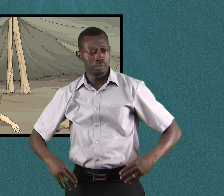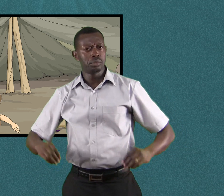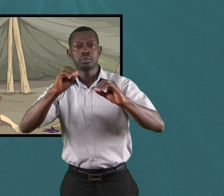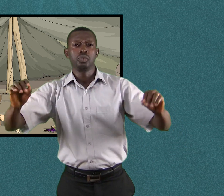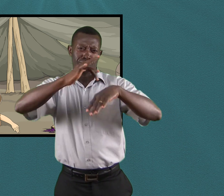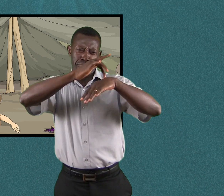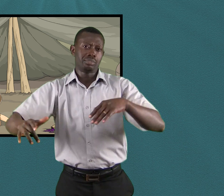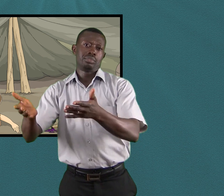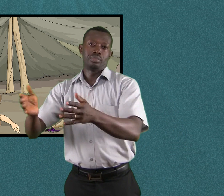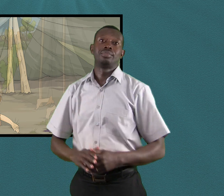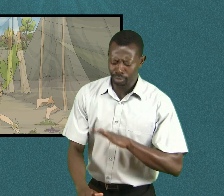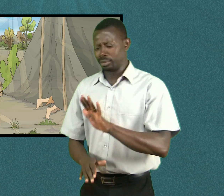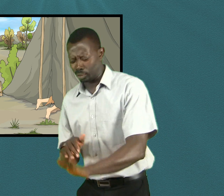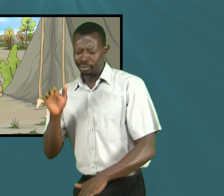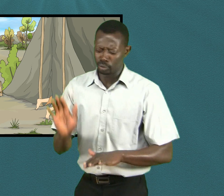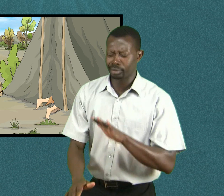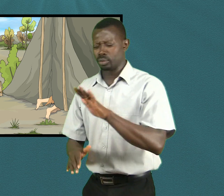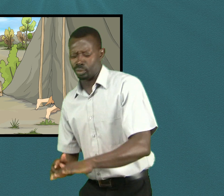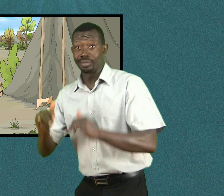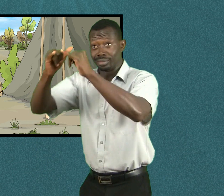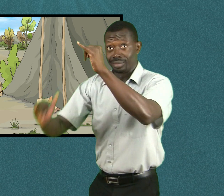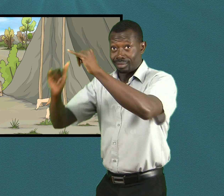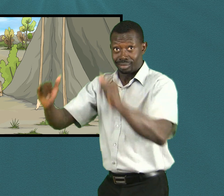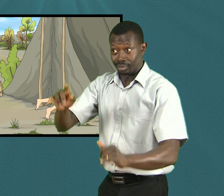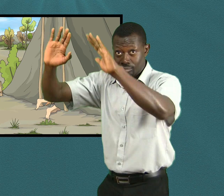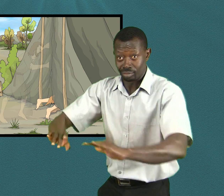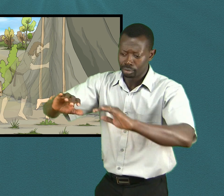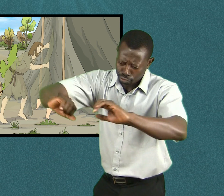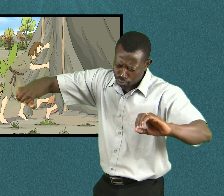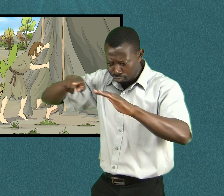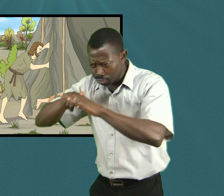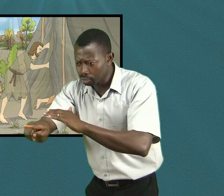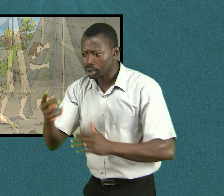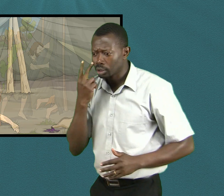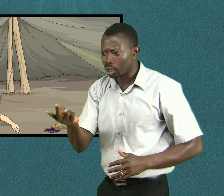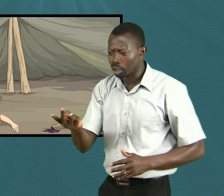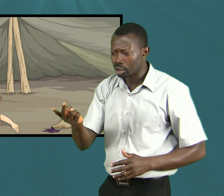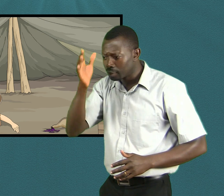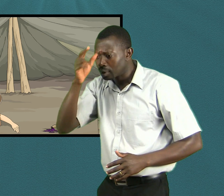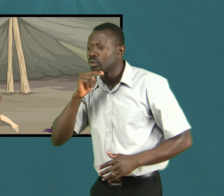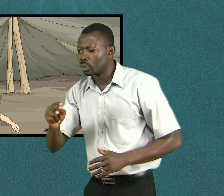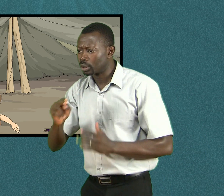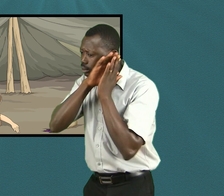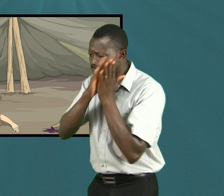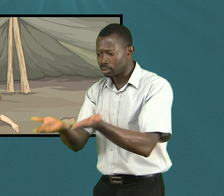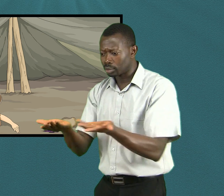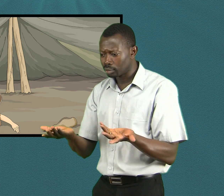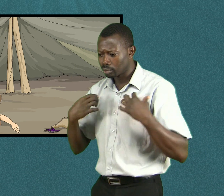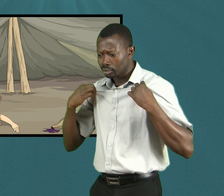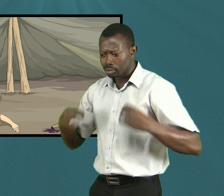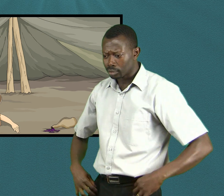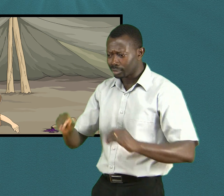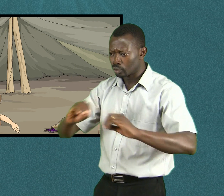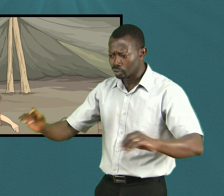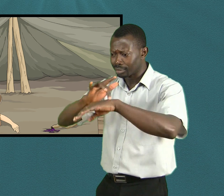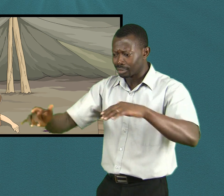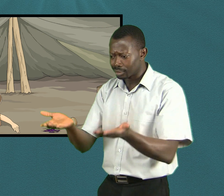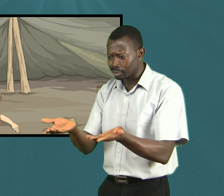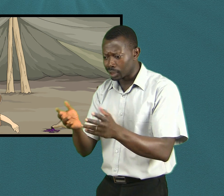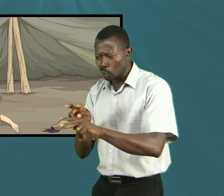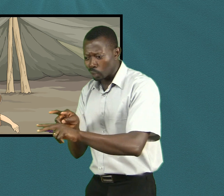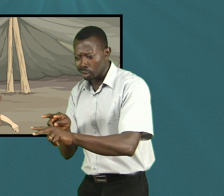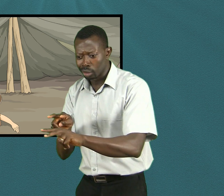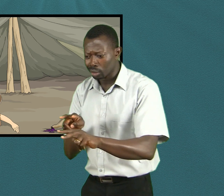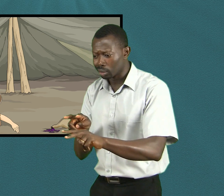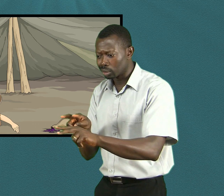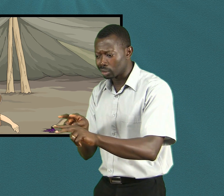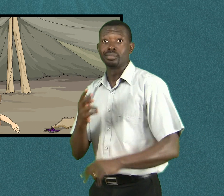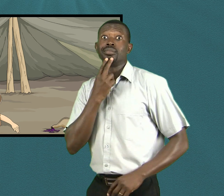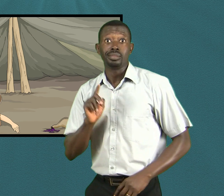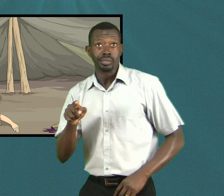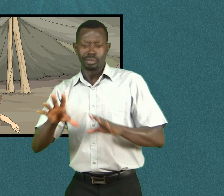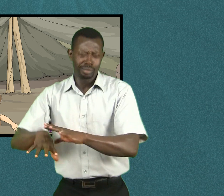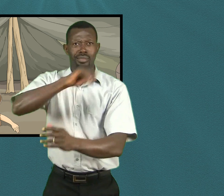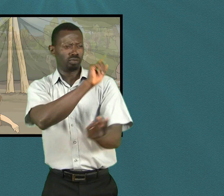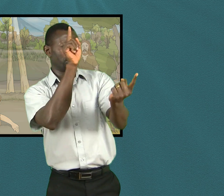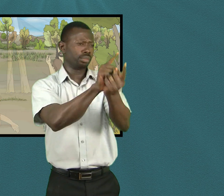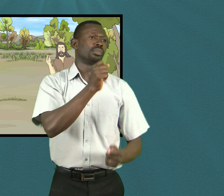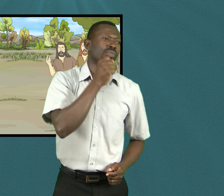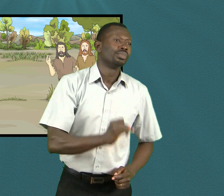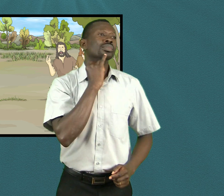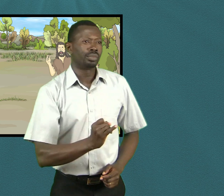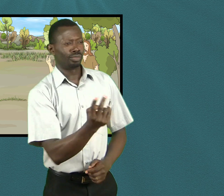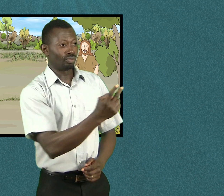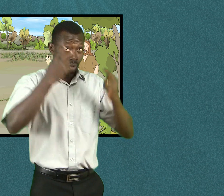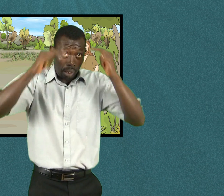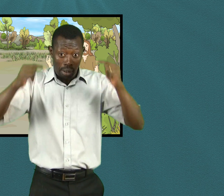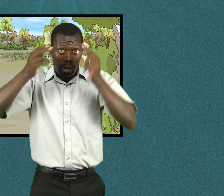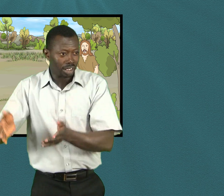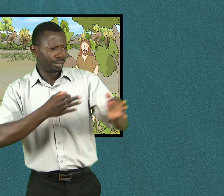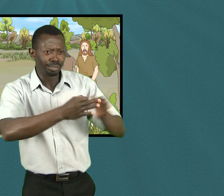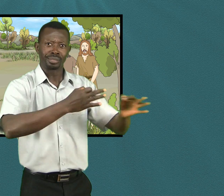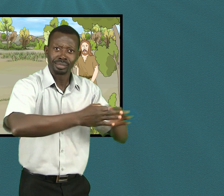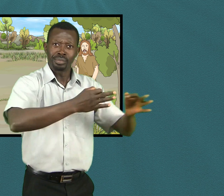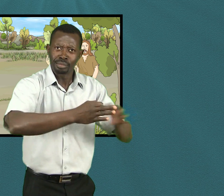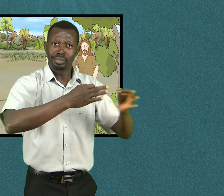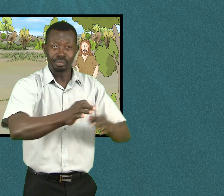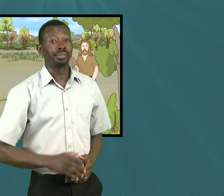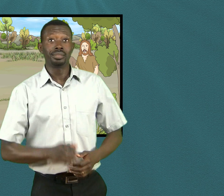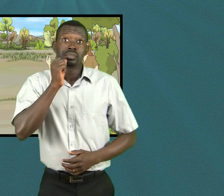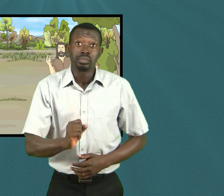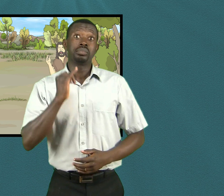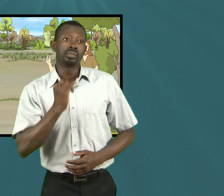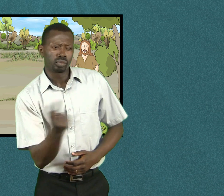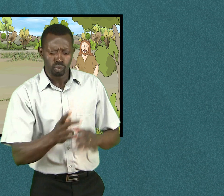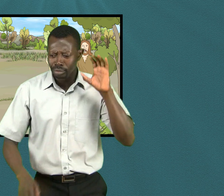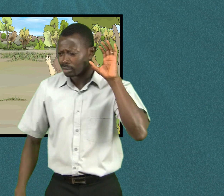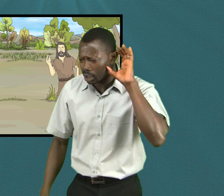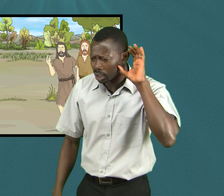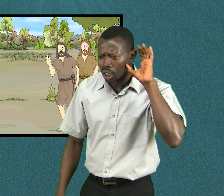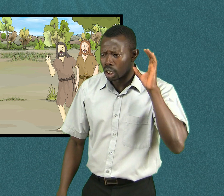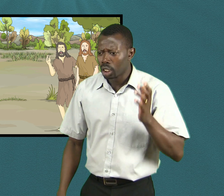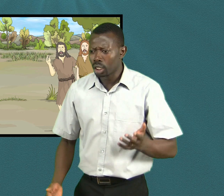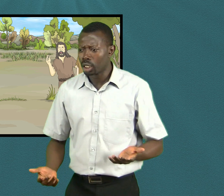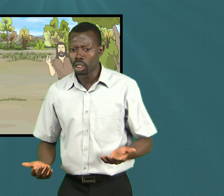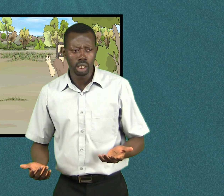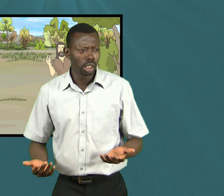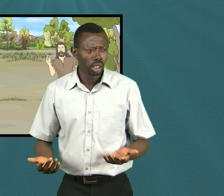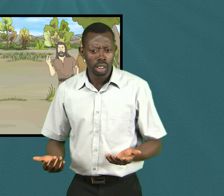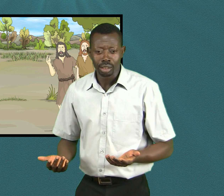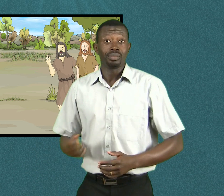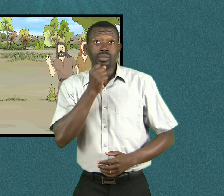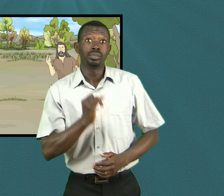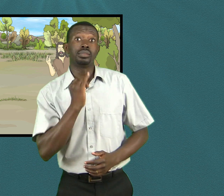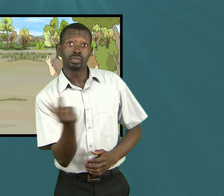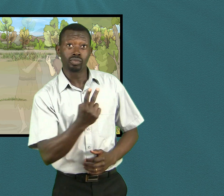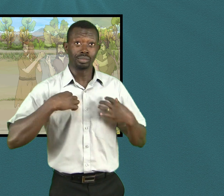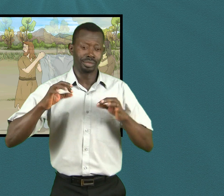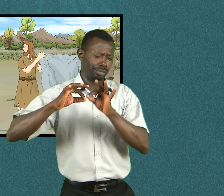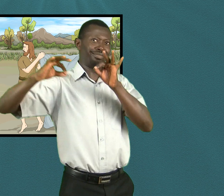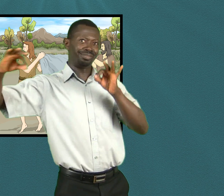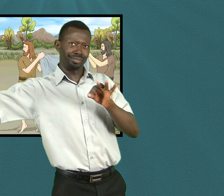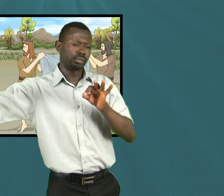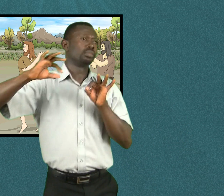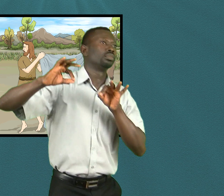And Ham, the father of Canaan, saw his father’s nakedness and told his two brothers outside.